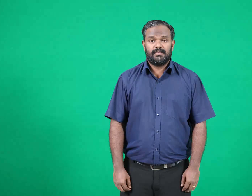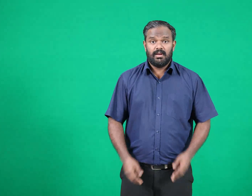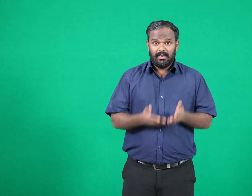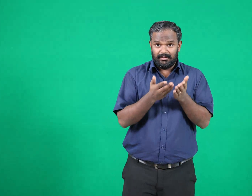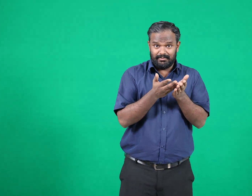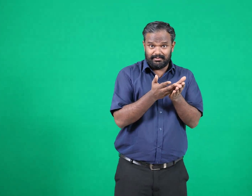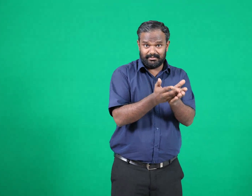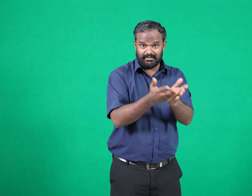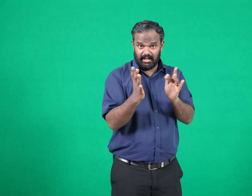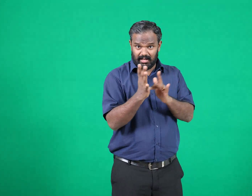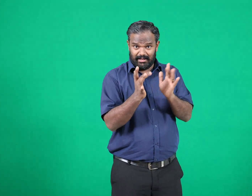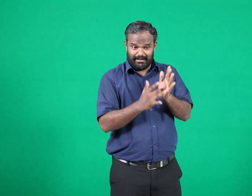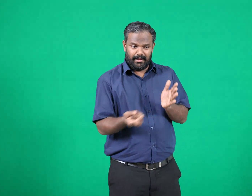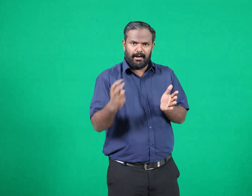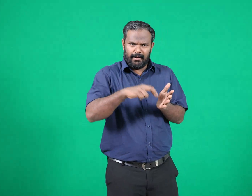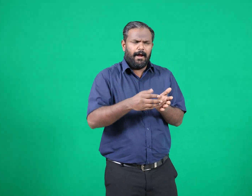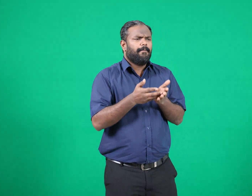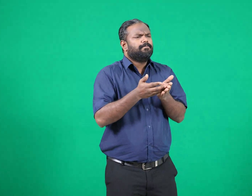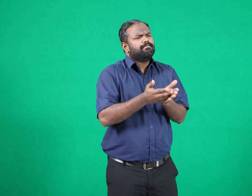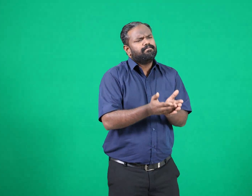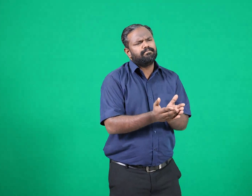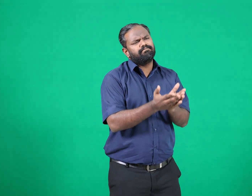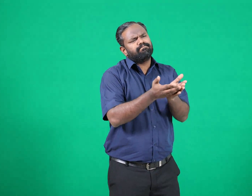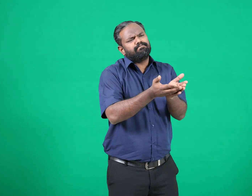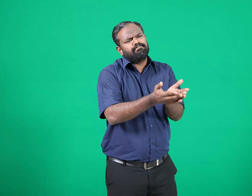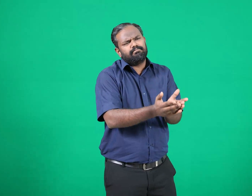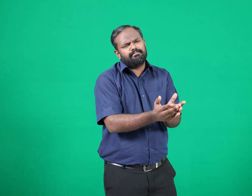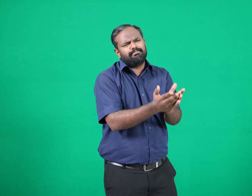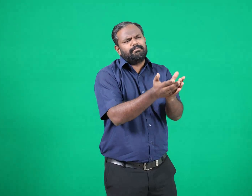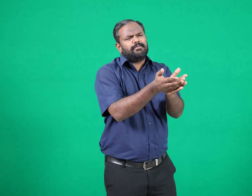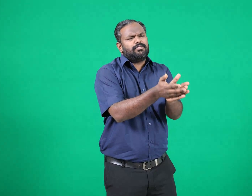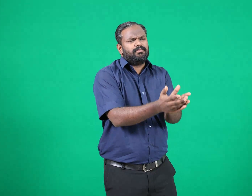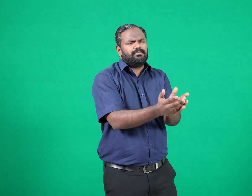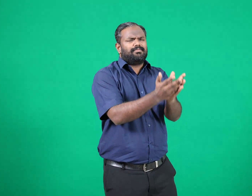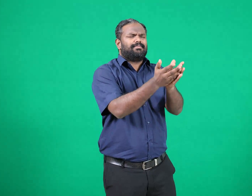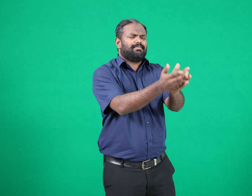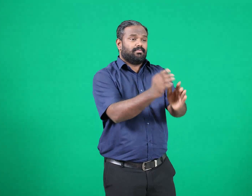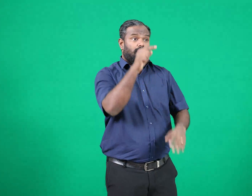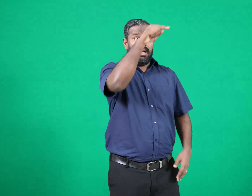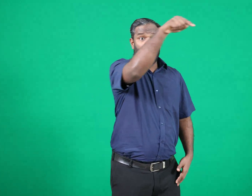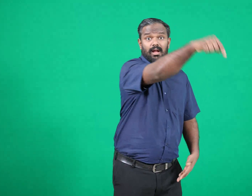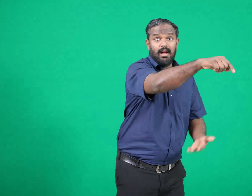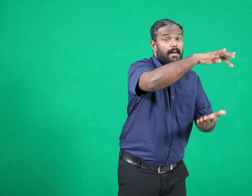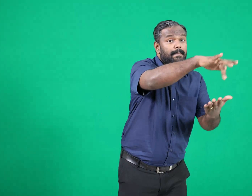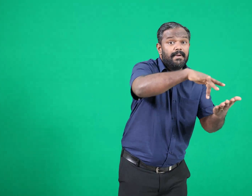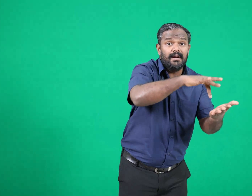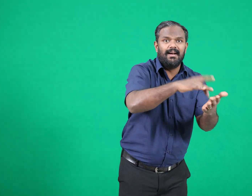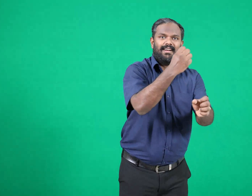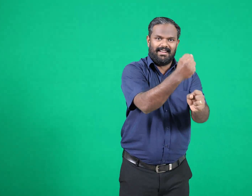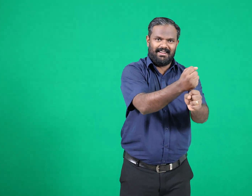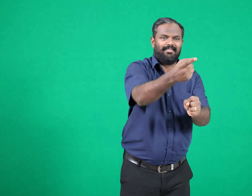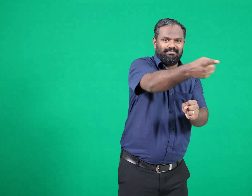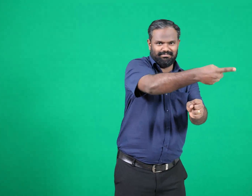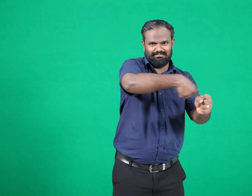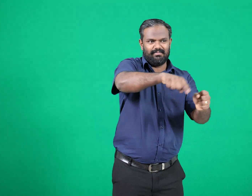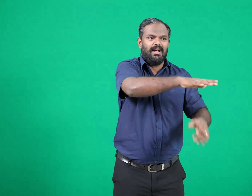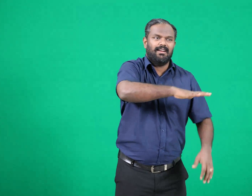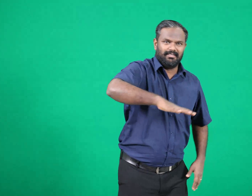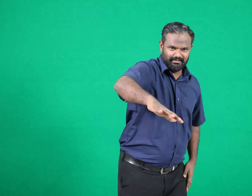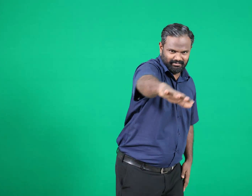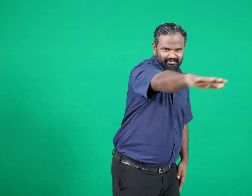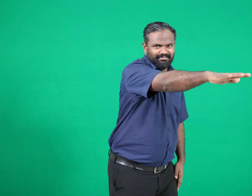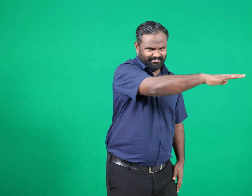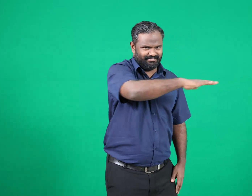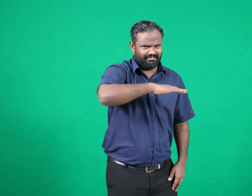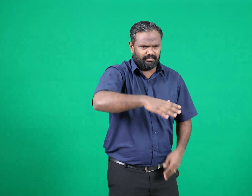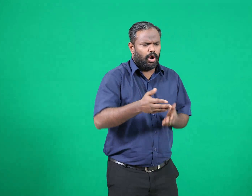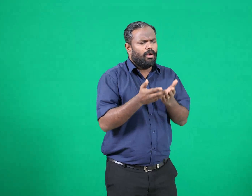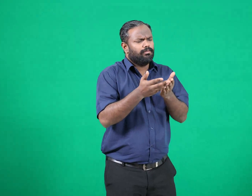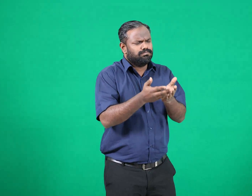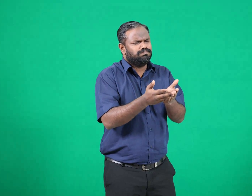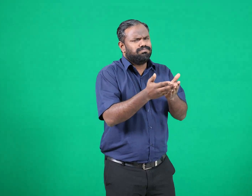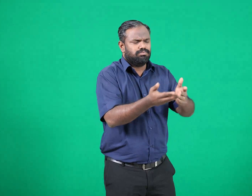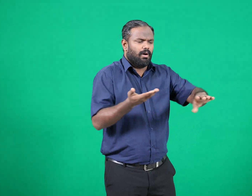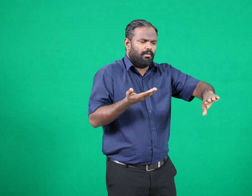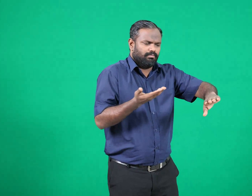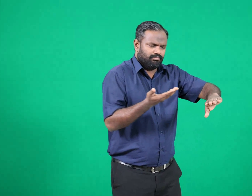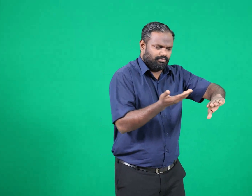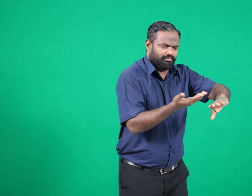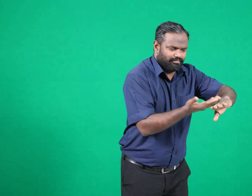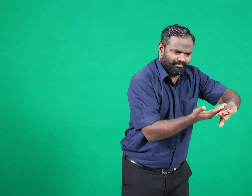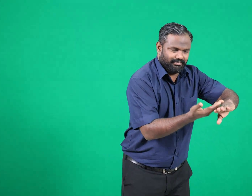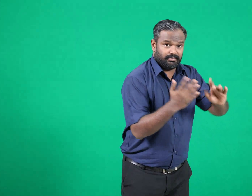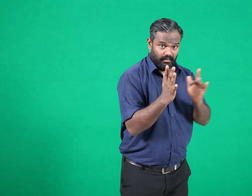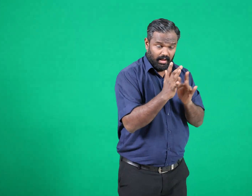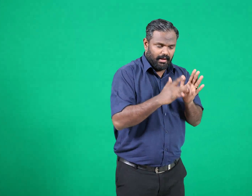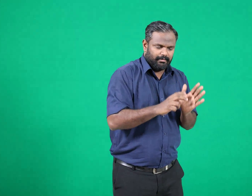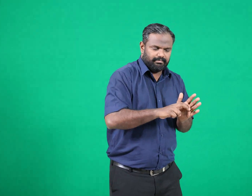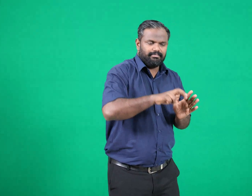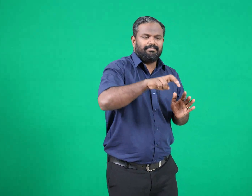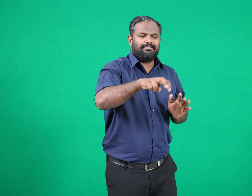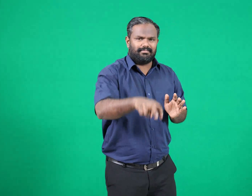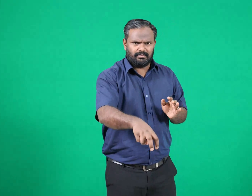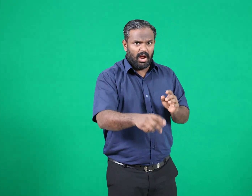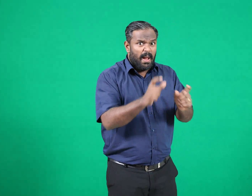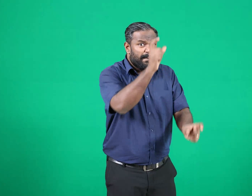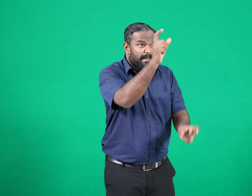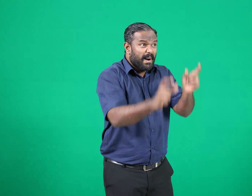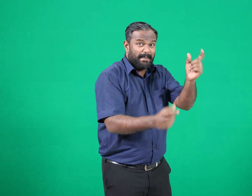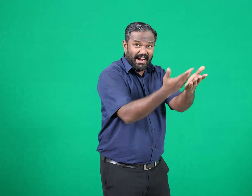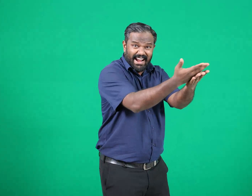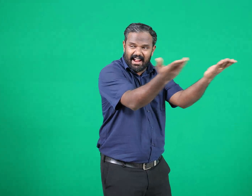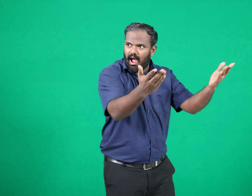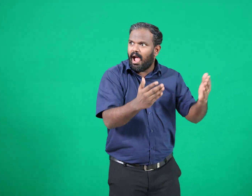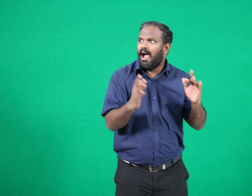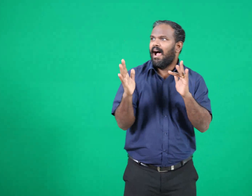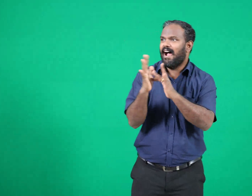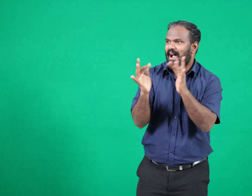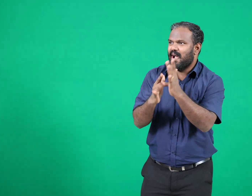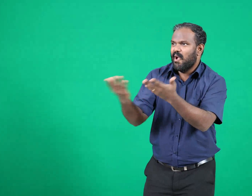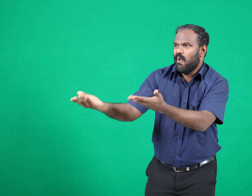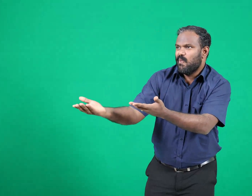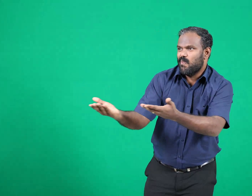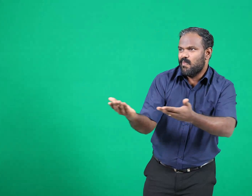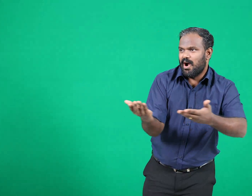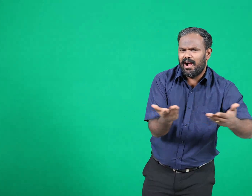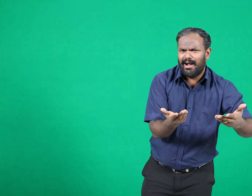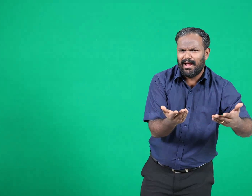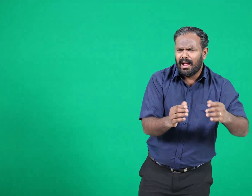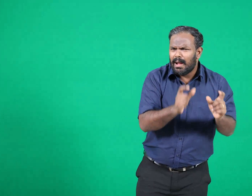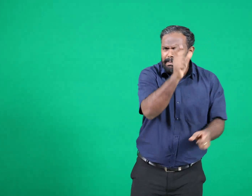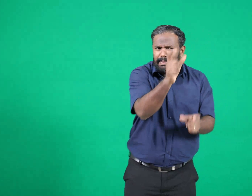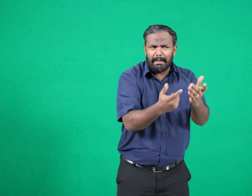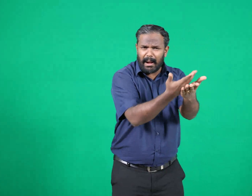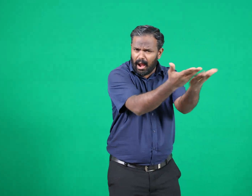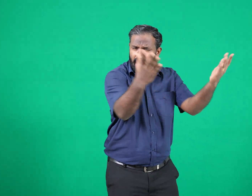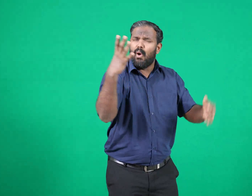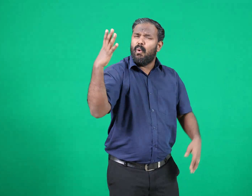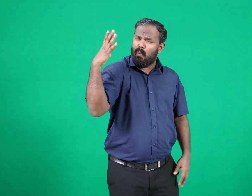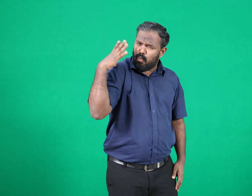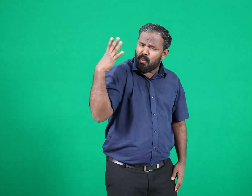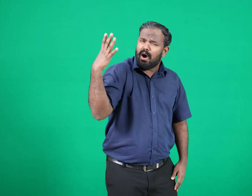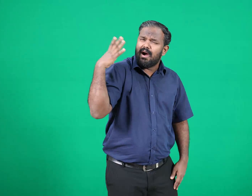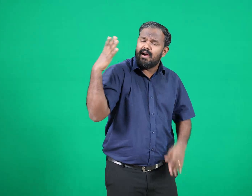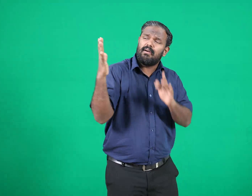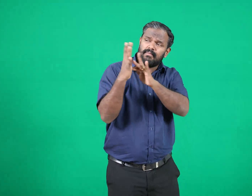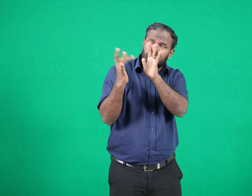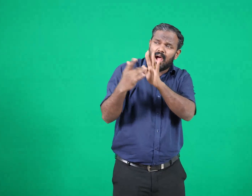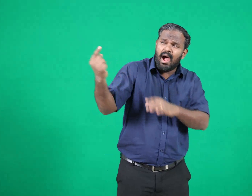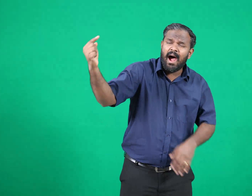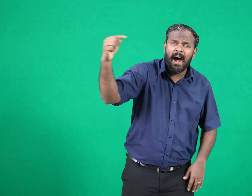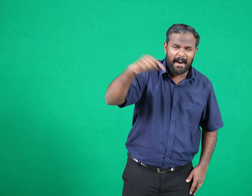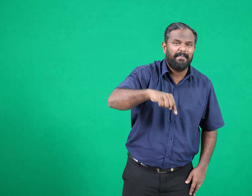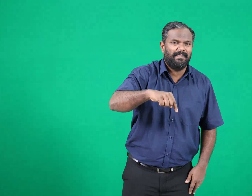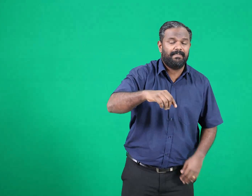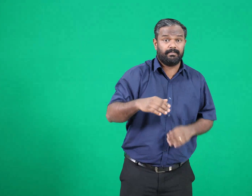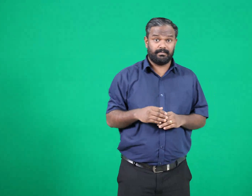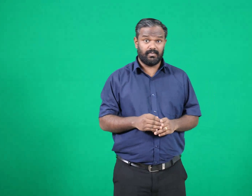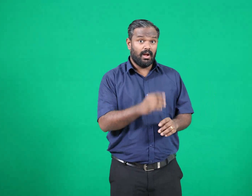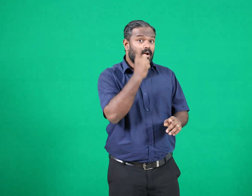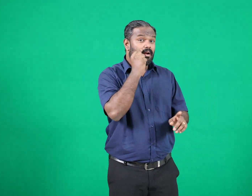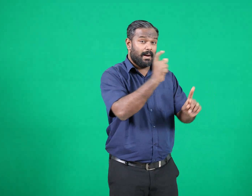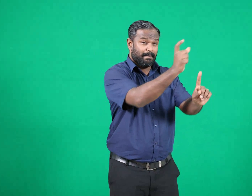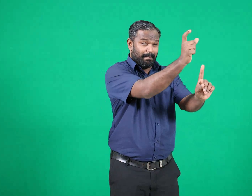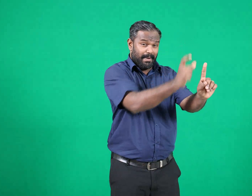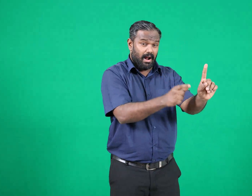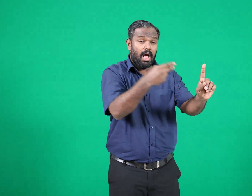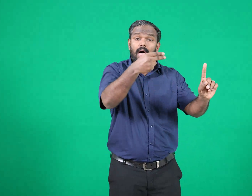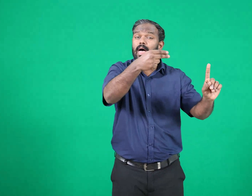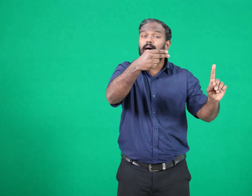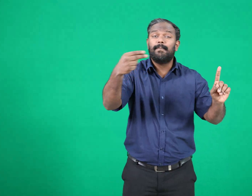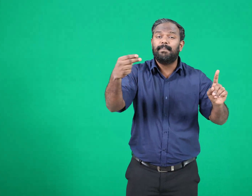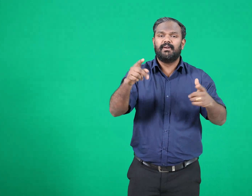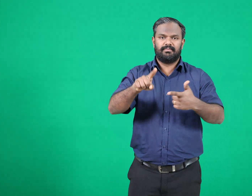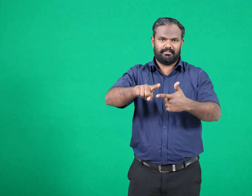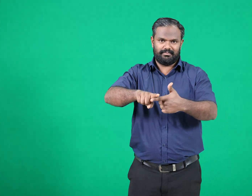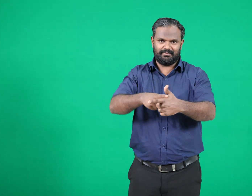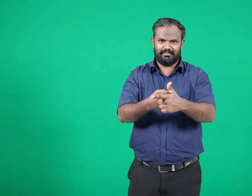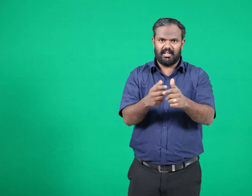When Jesus returned, the crowd welcomed Him, for they had all been waiting for Him.